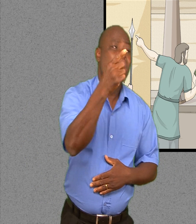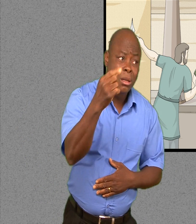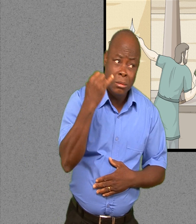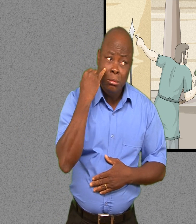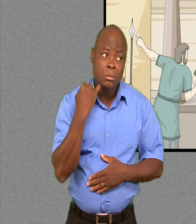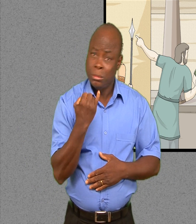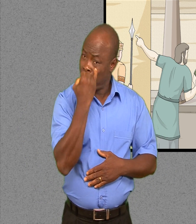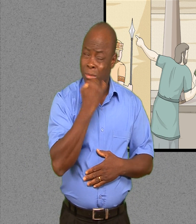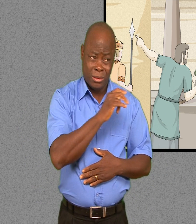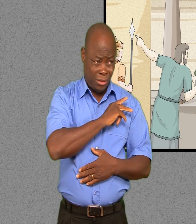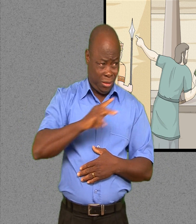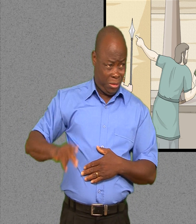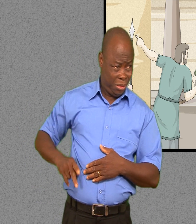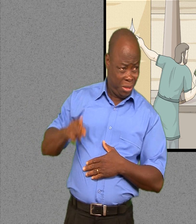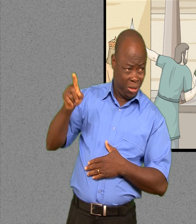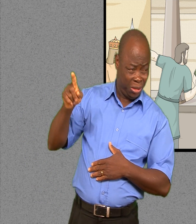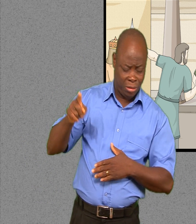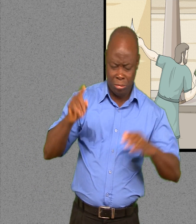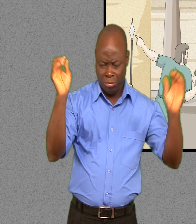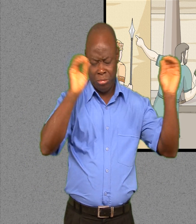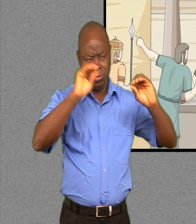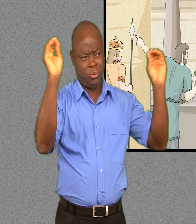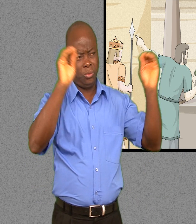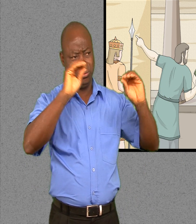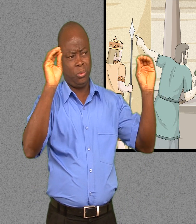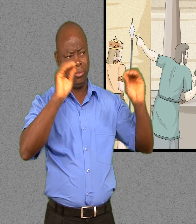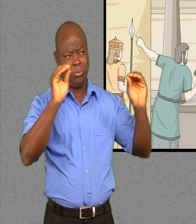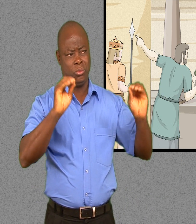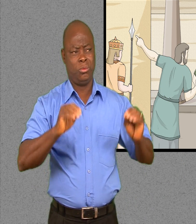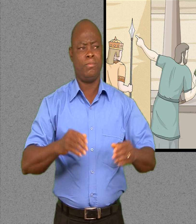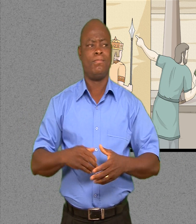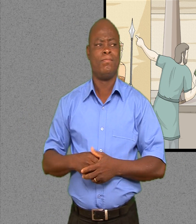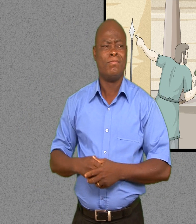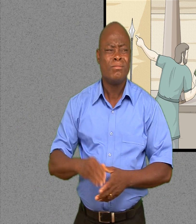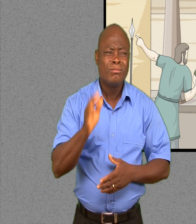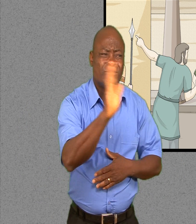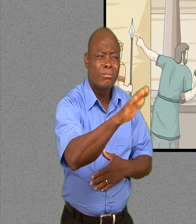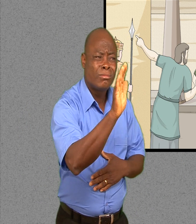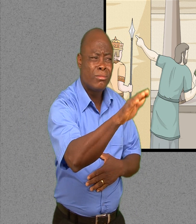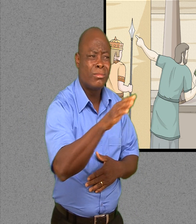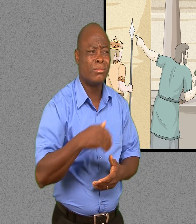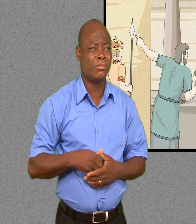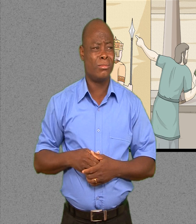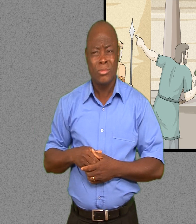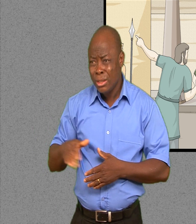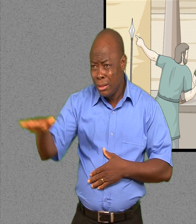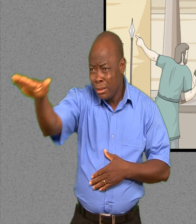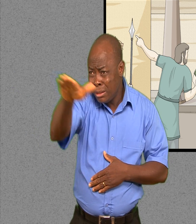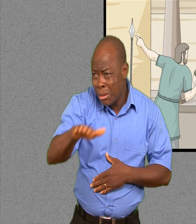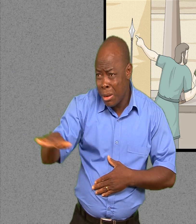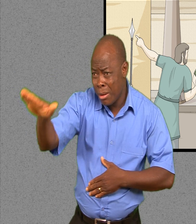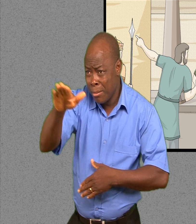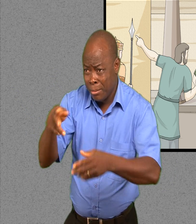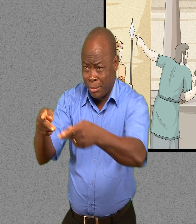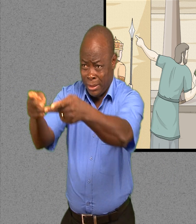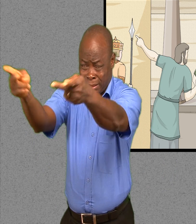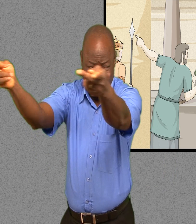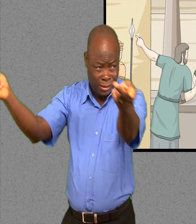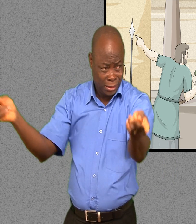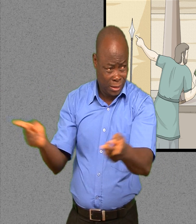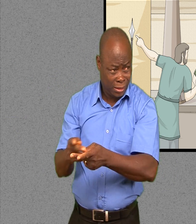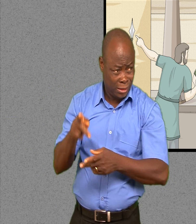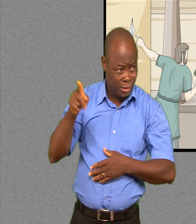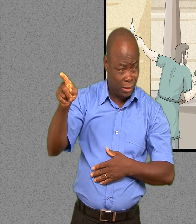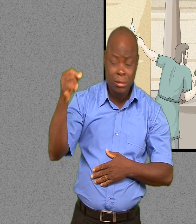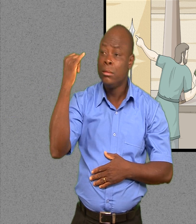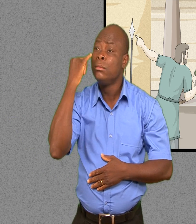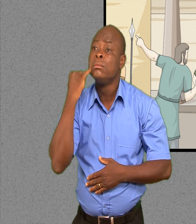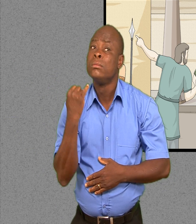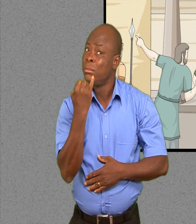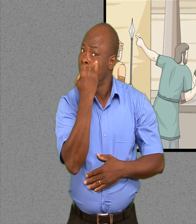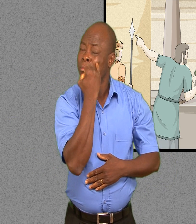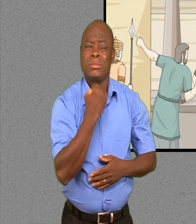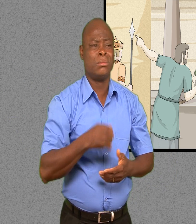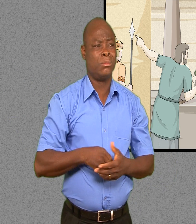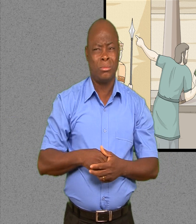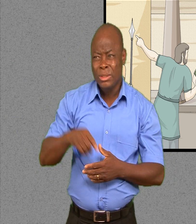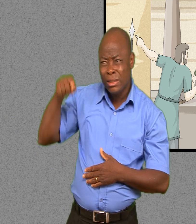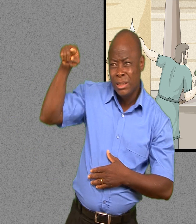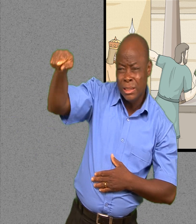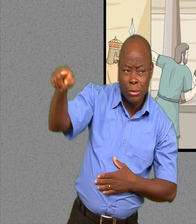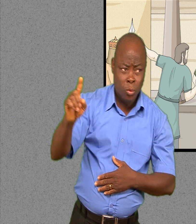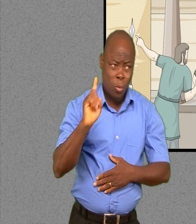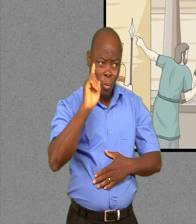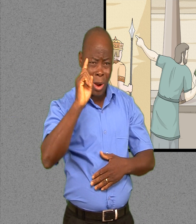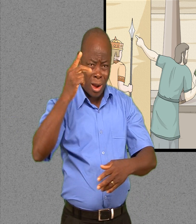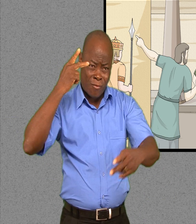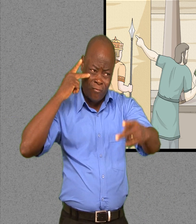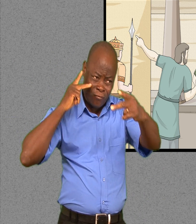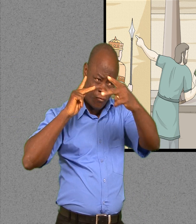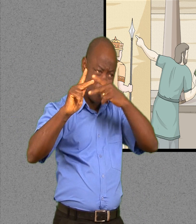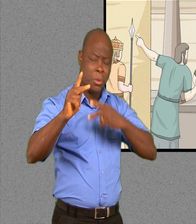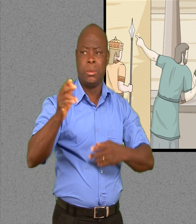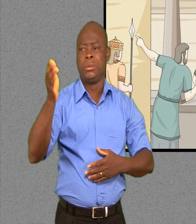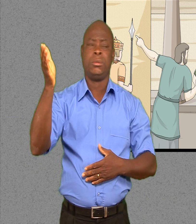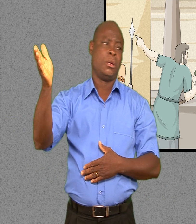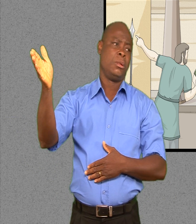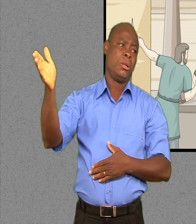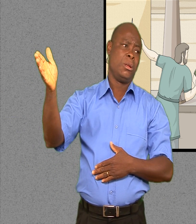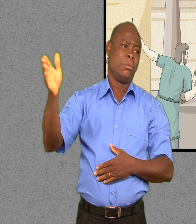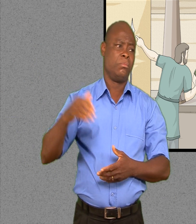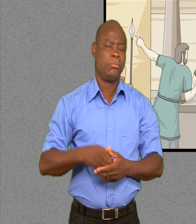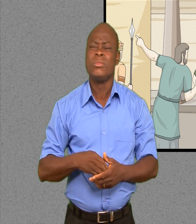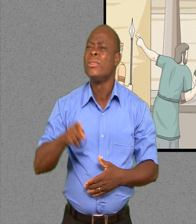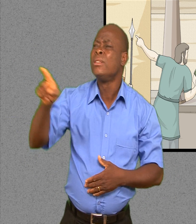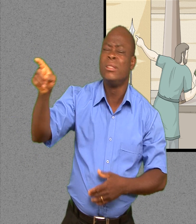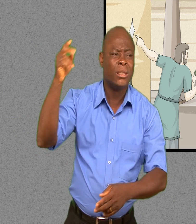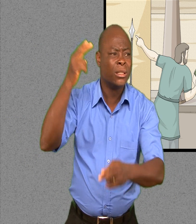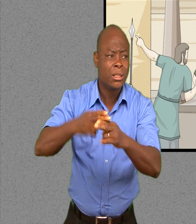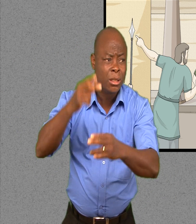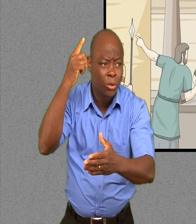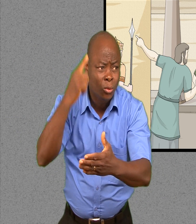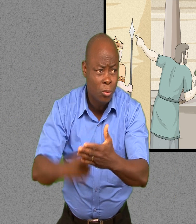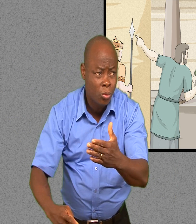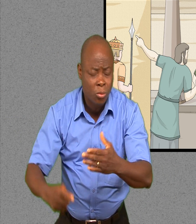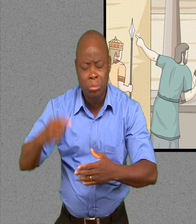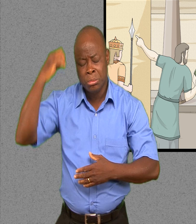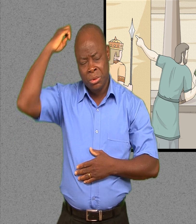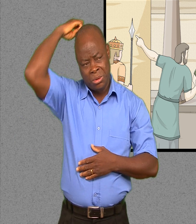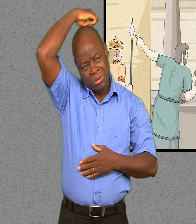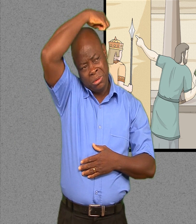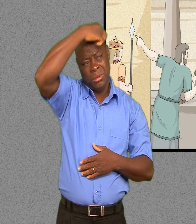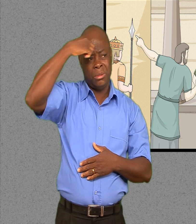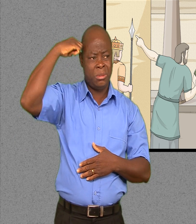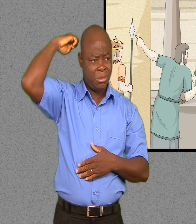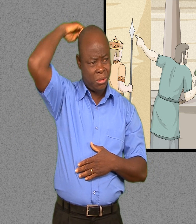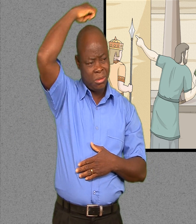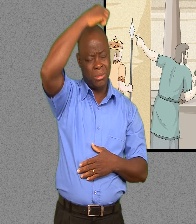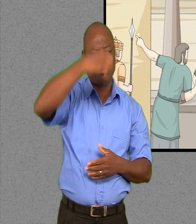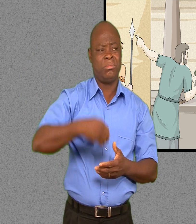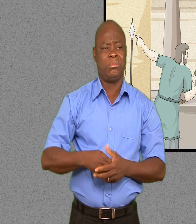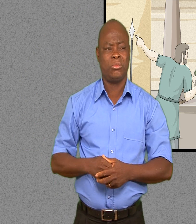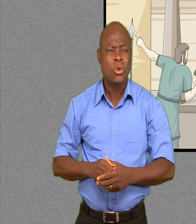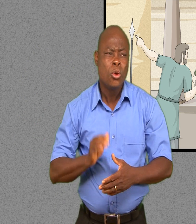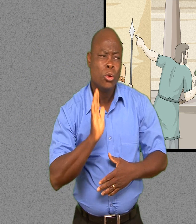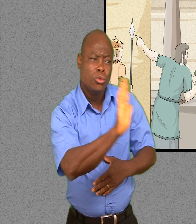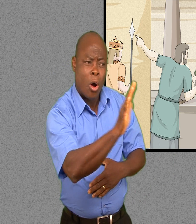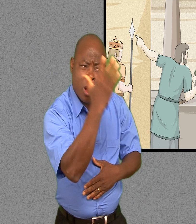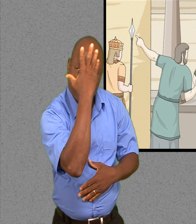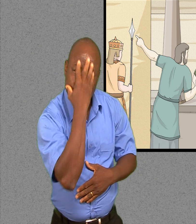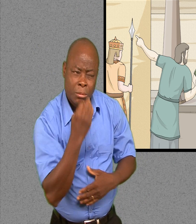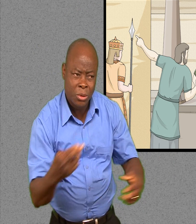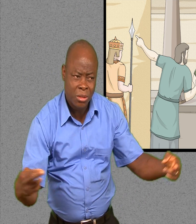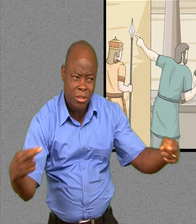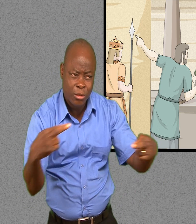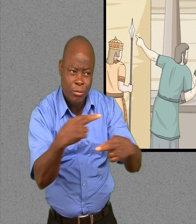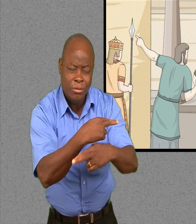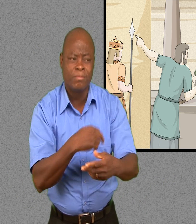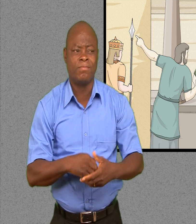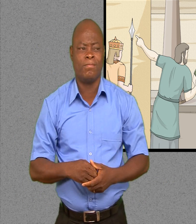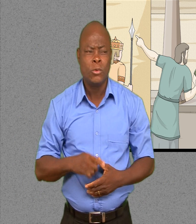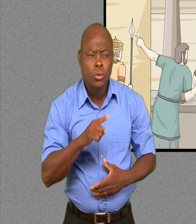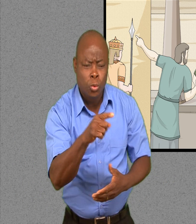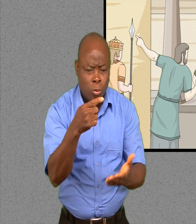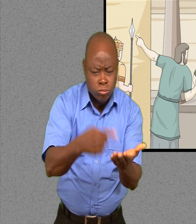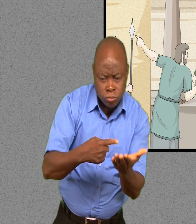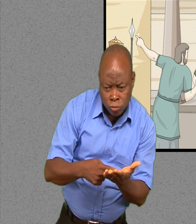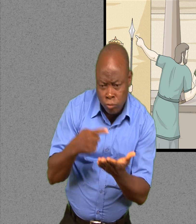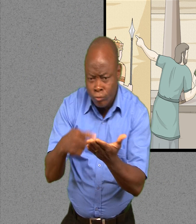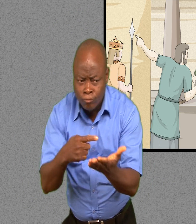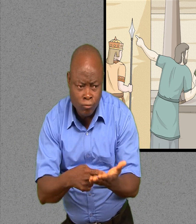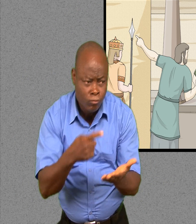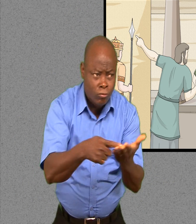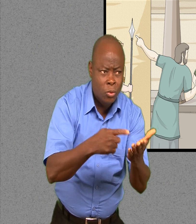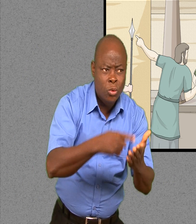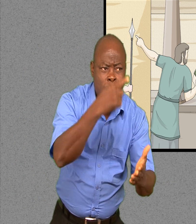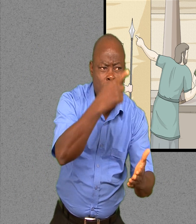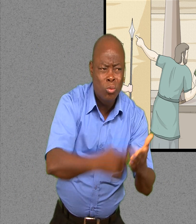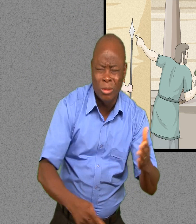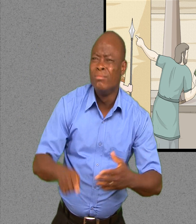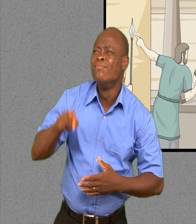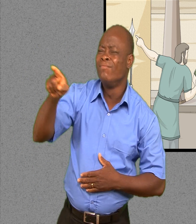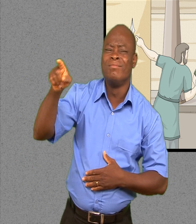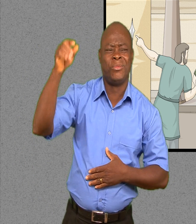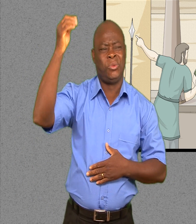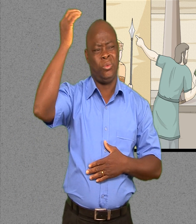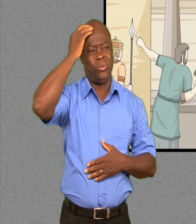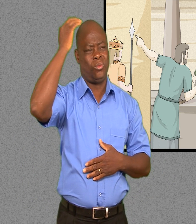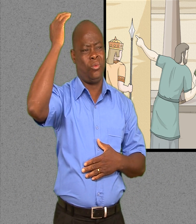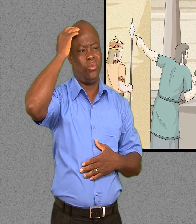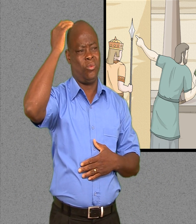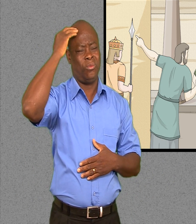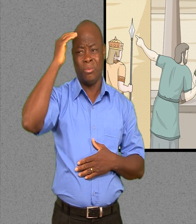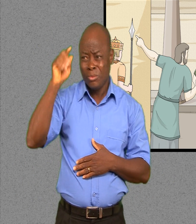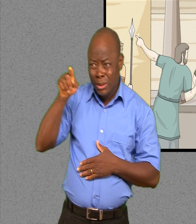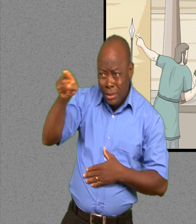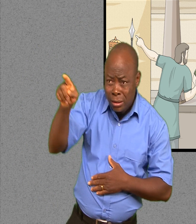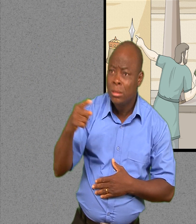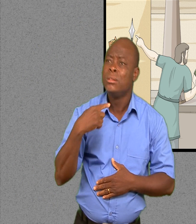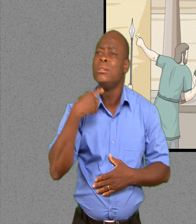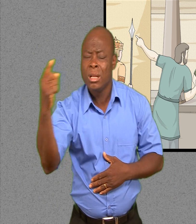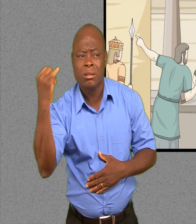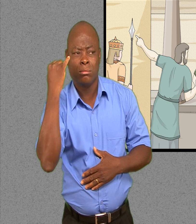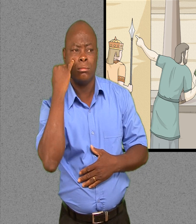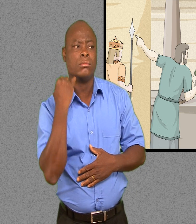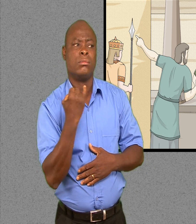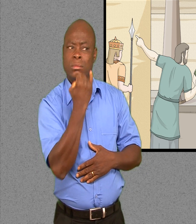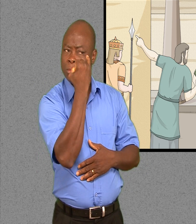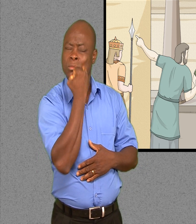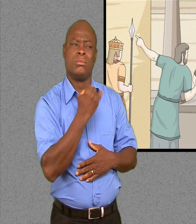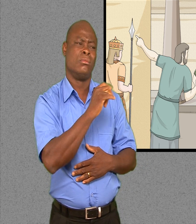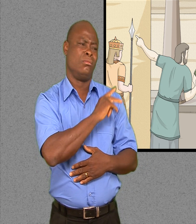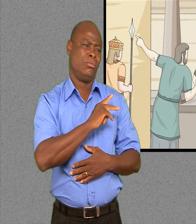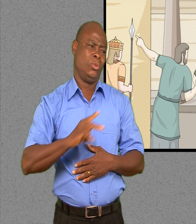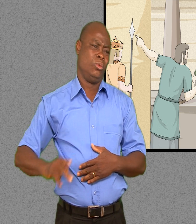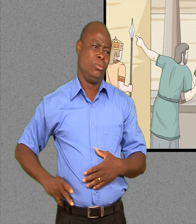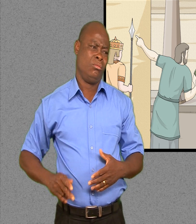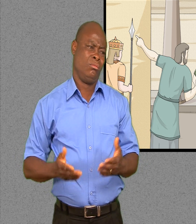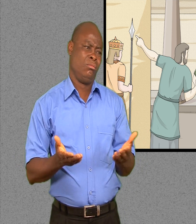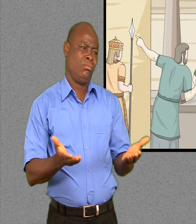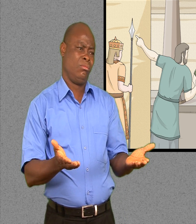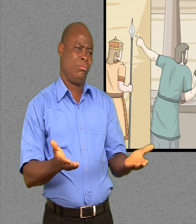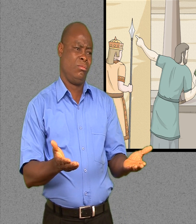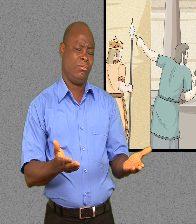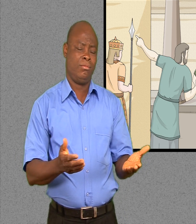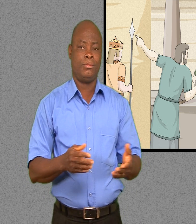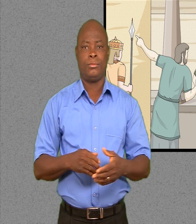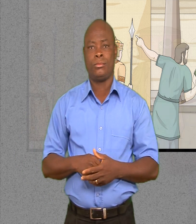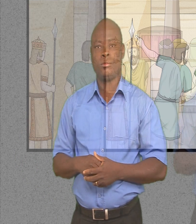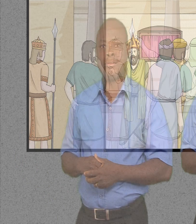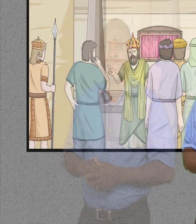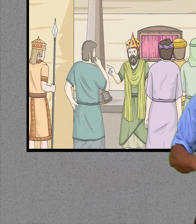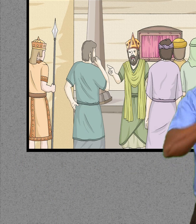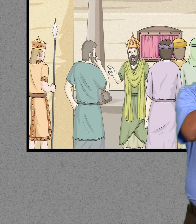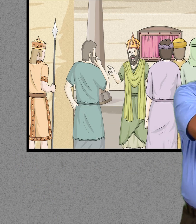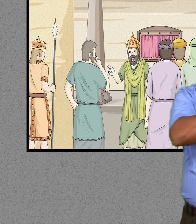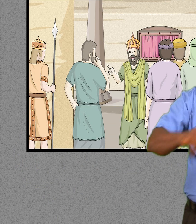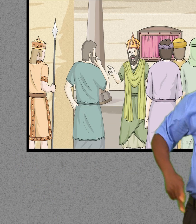For Elisha, the prophet in Israel, tells the king of Israel the very words you speak in your bedroom.”